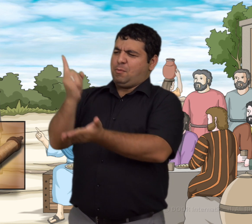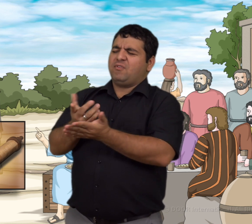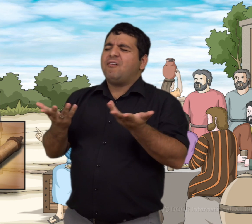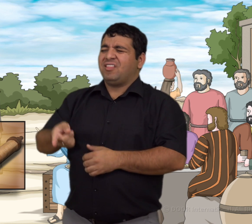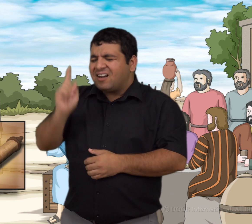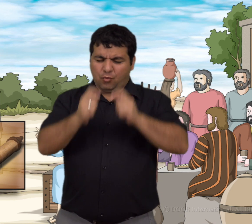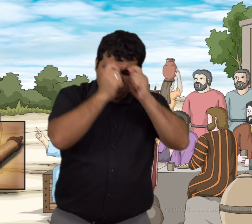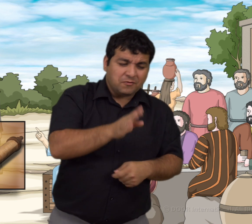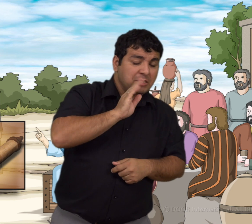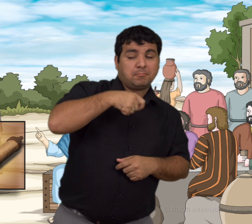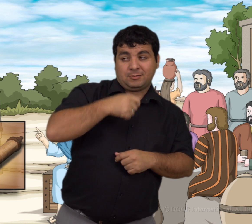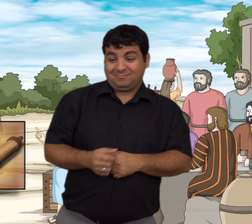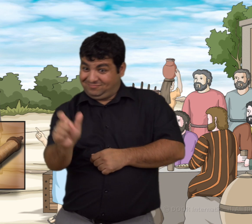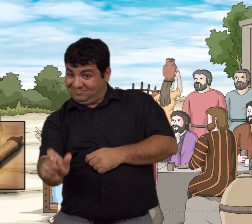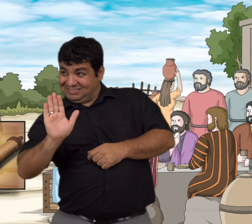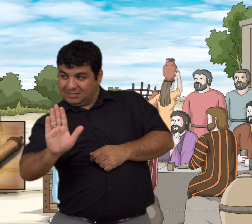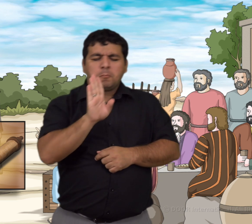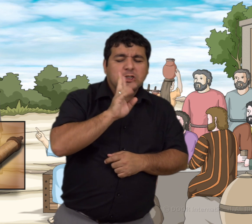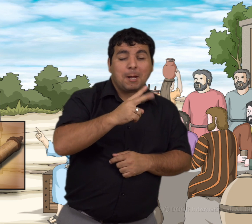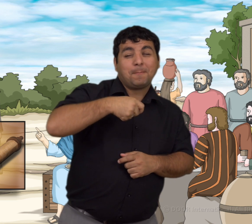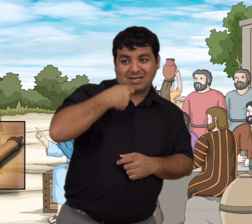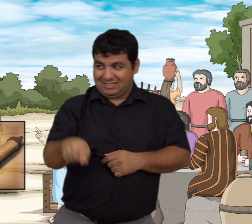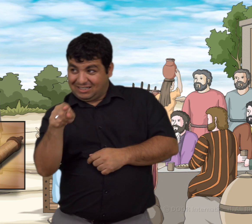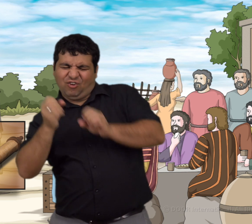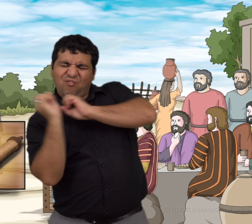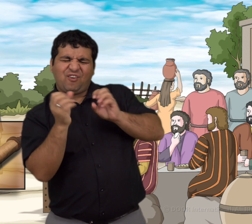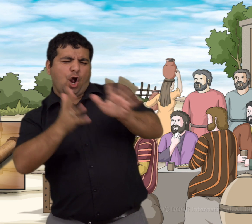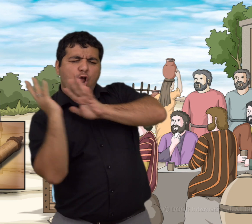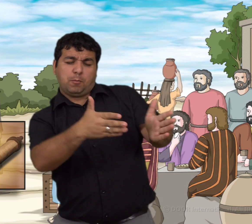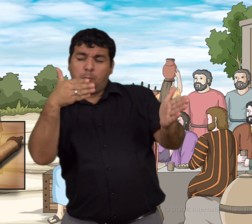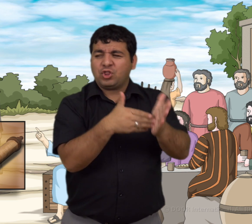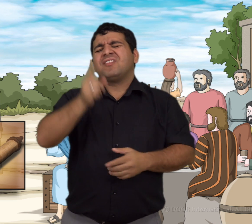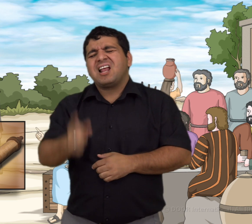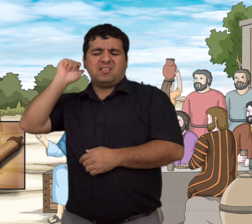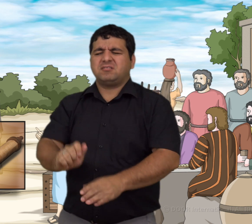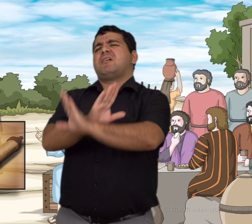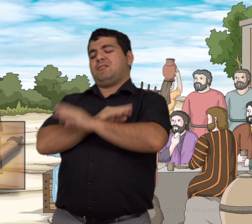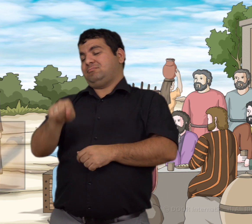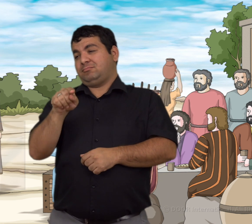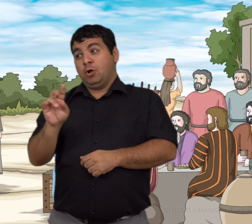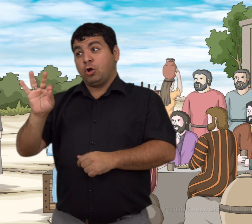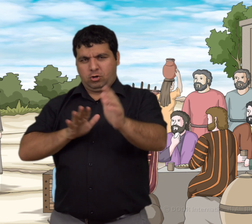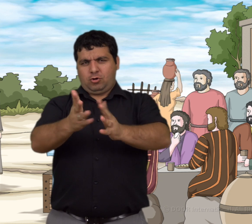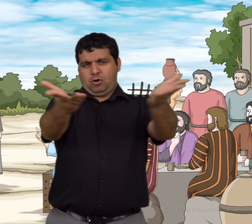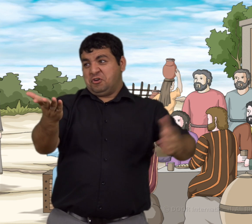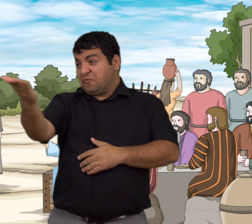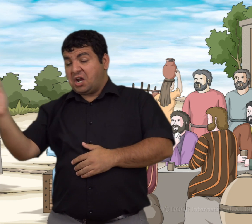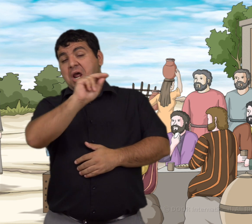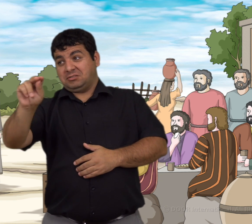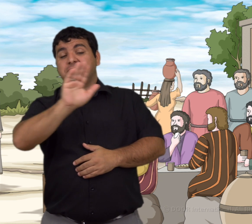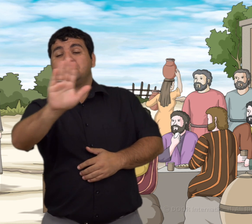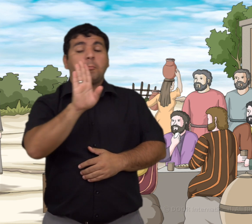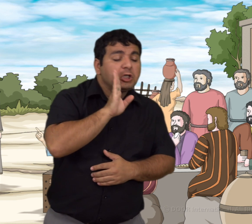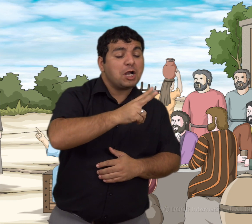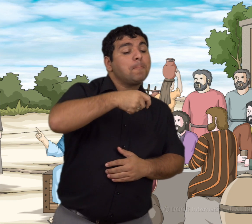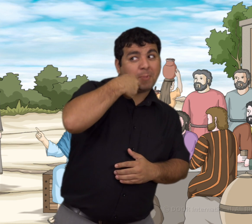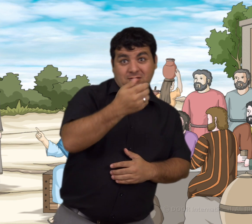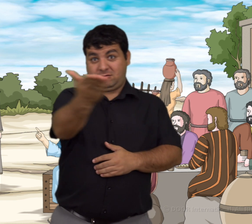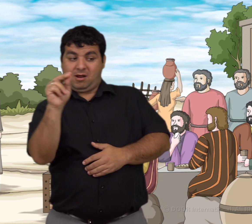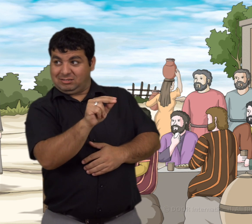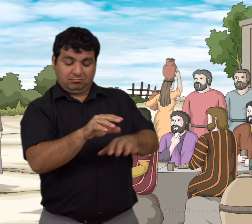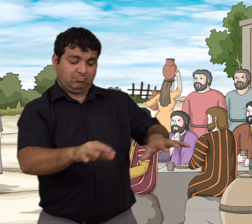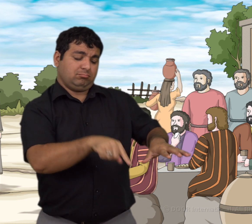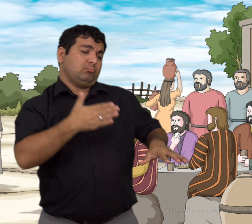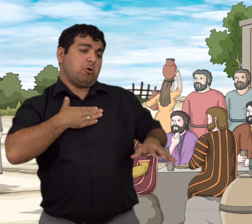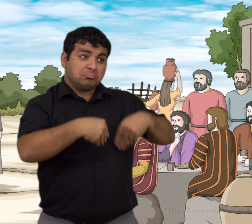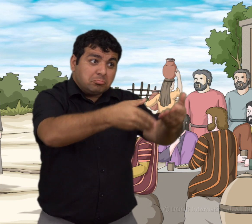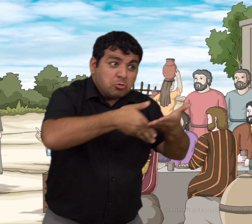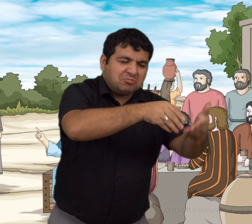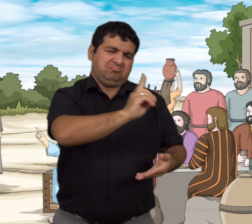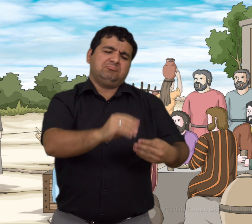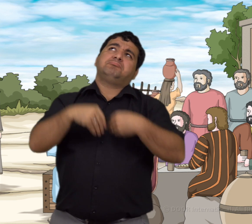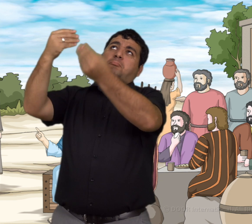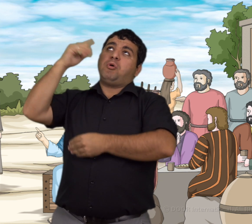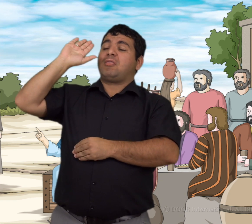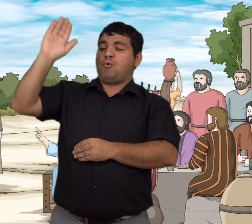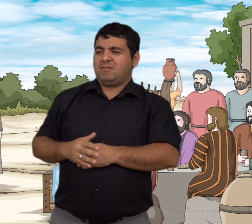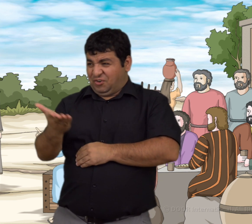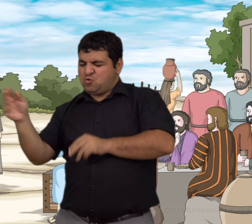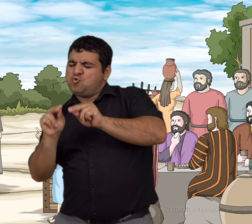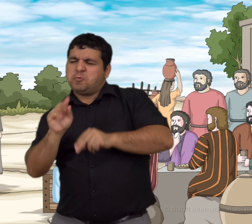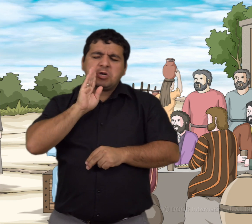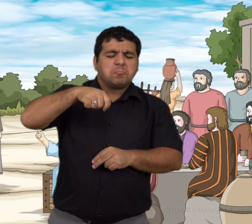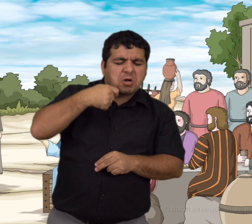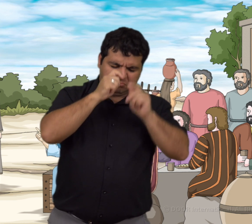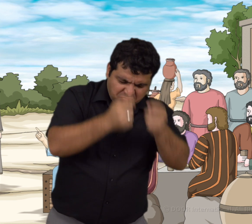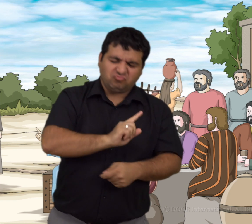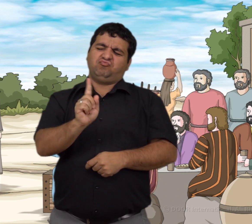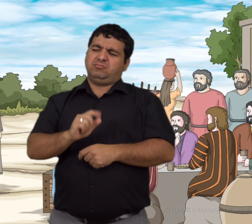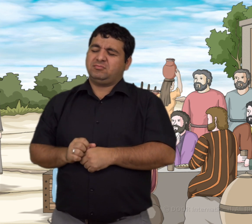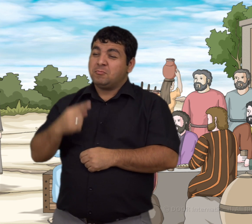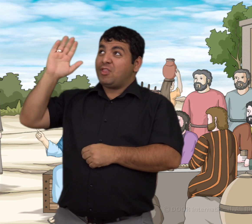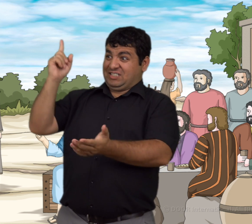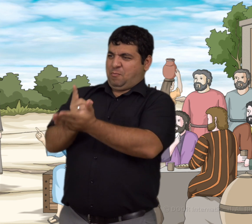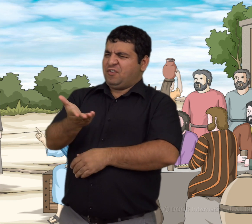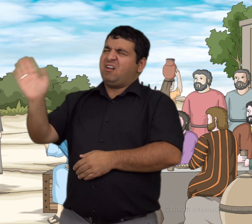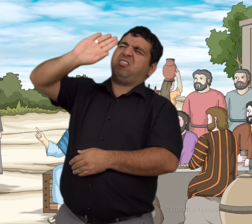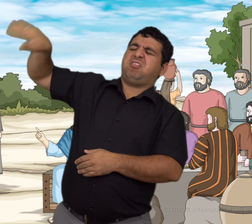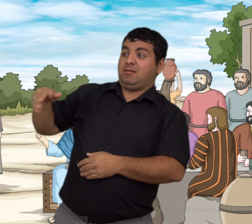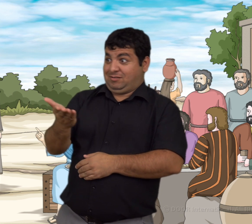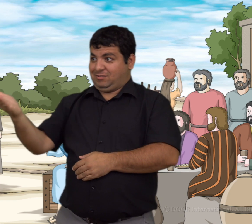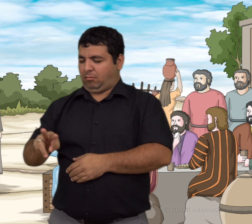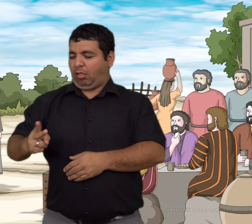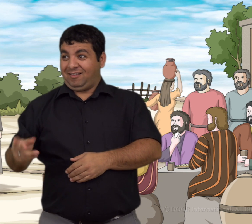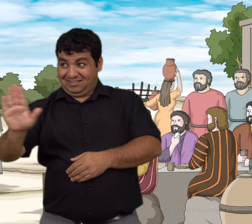But you say that if anyone says to his father or mother, ‘Whatever you would have received from me is a gift devoted to God,’ he need not honor his father or mother with it.